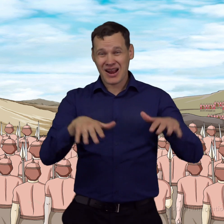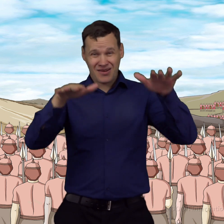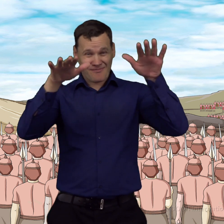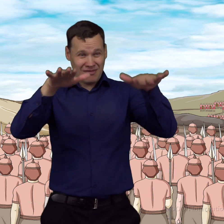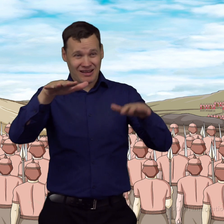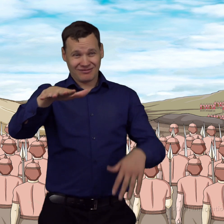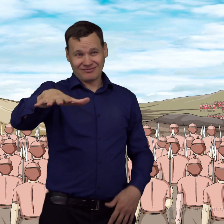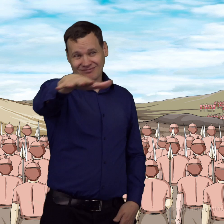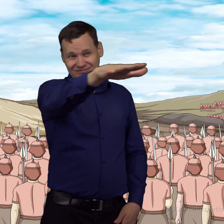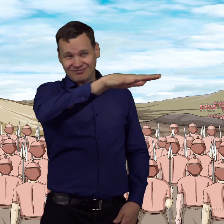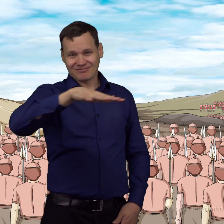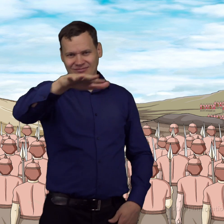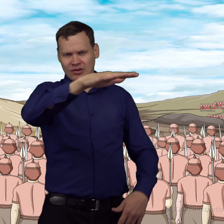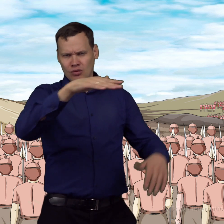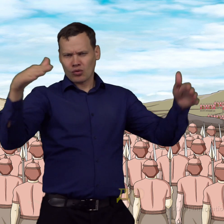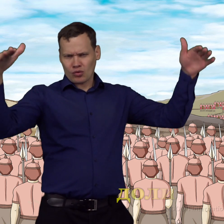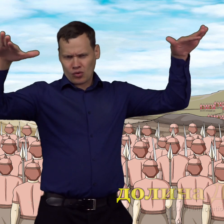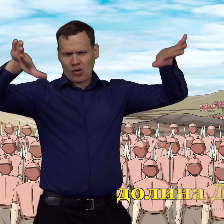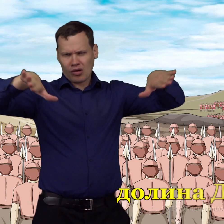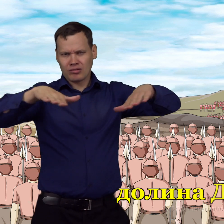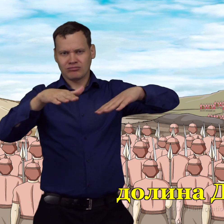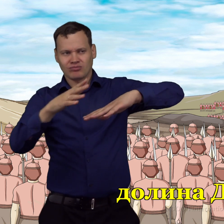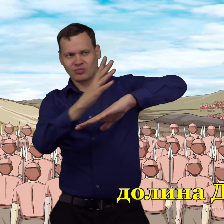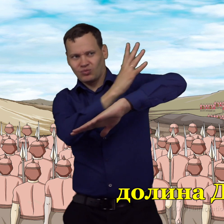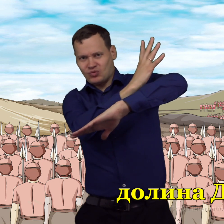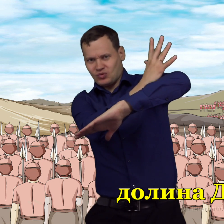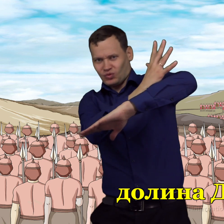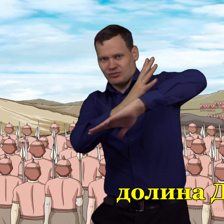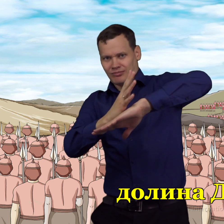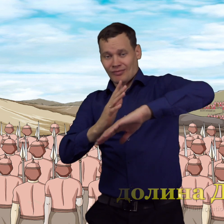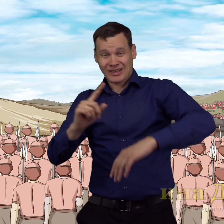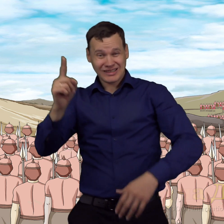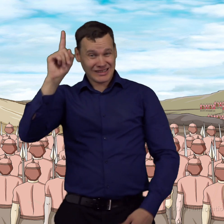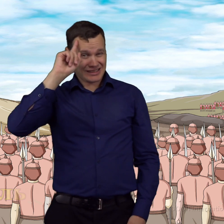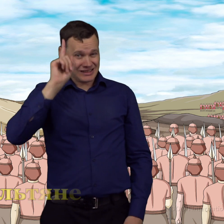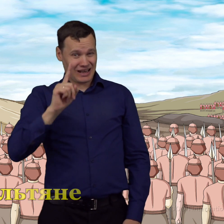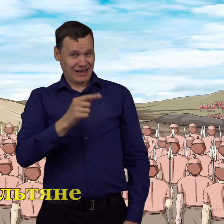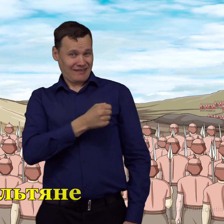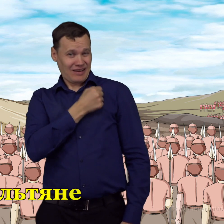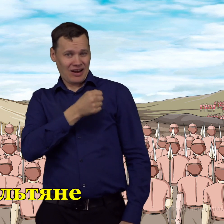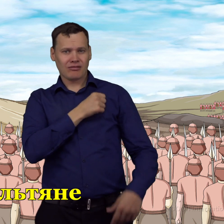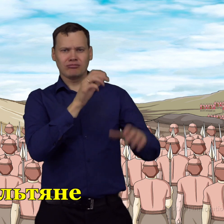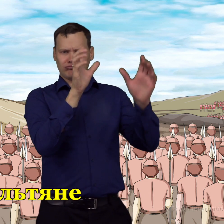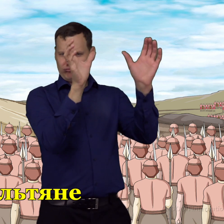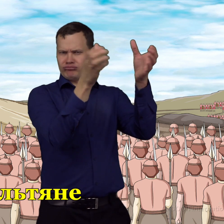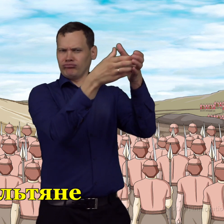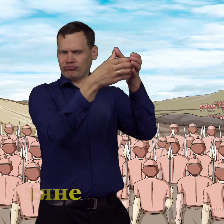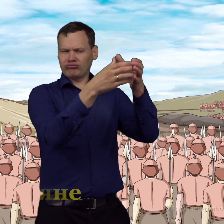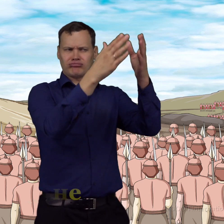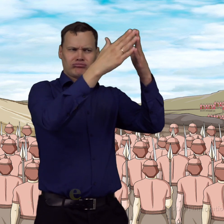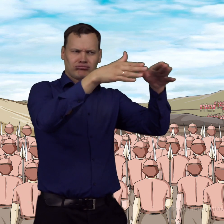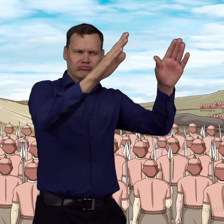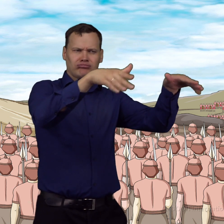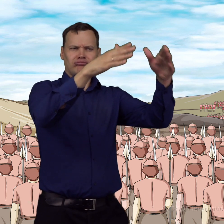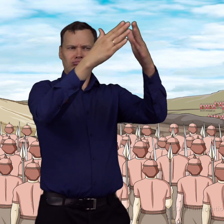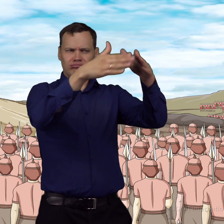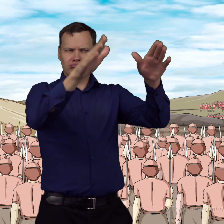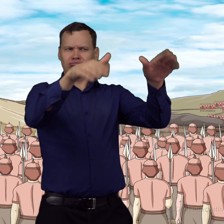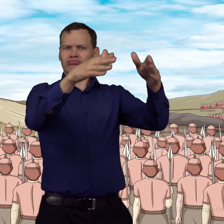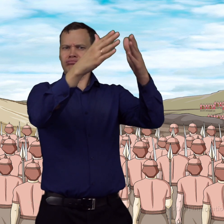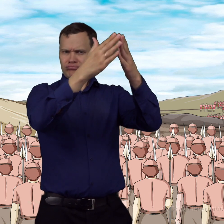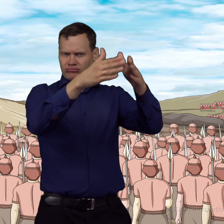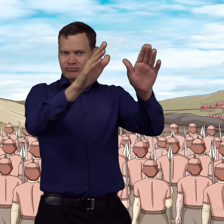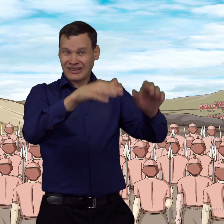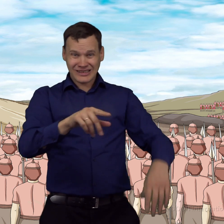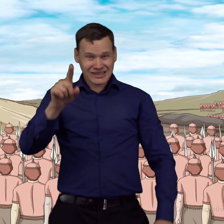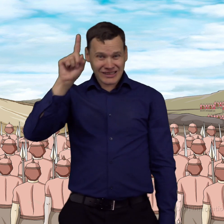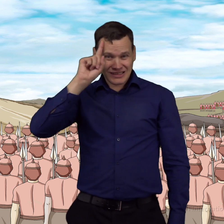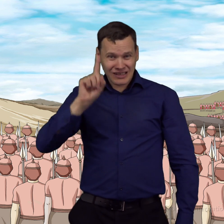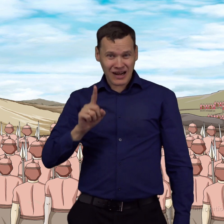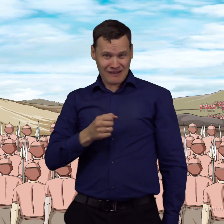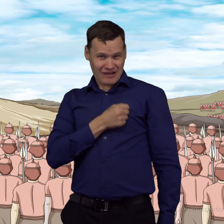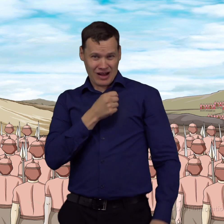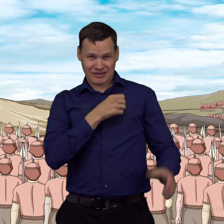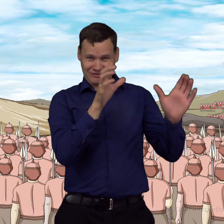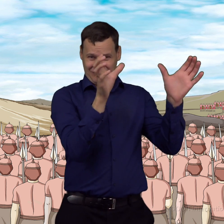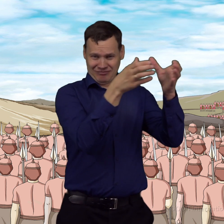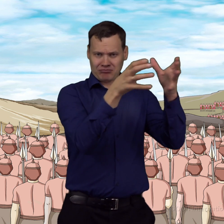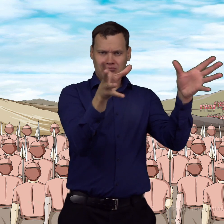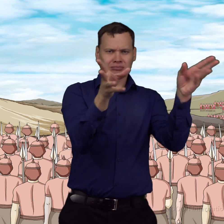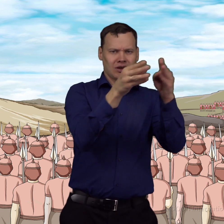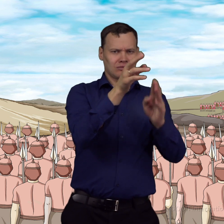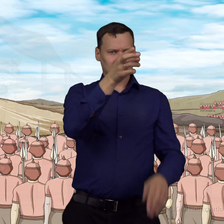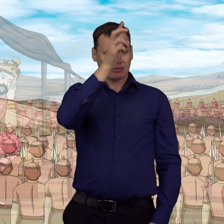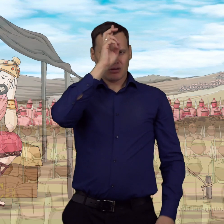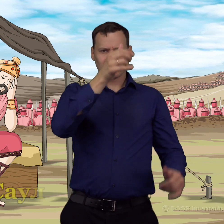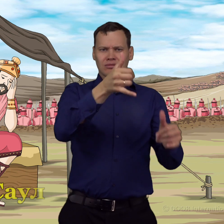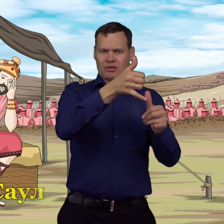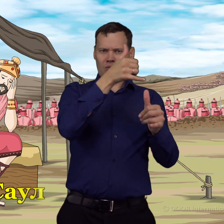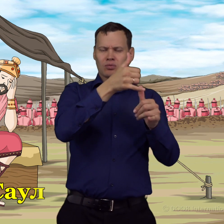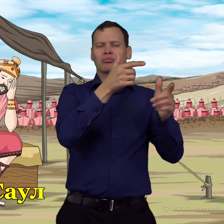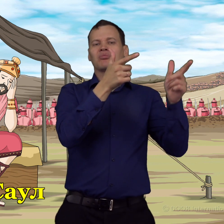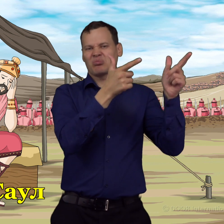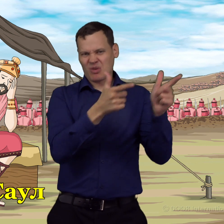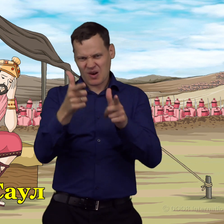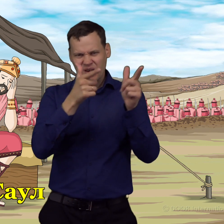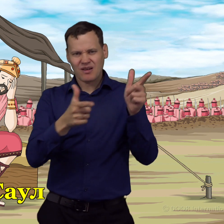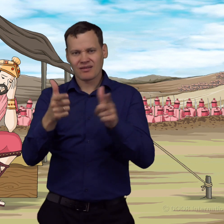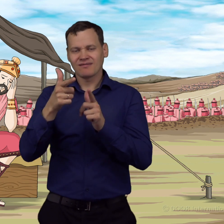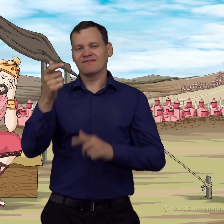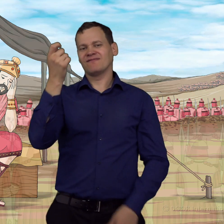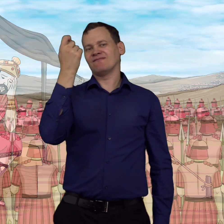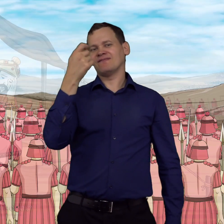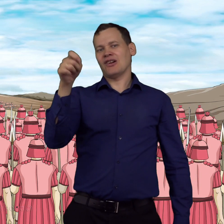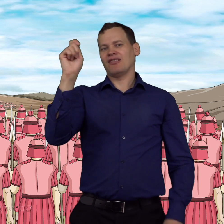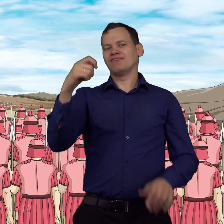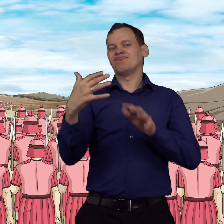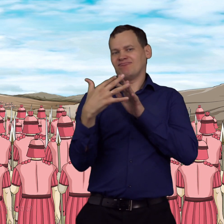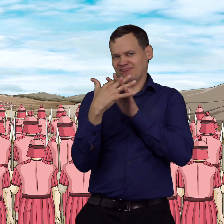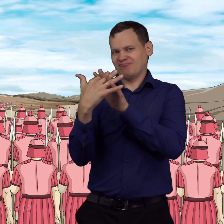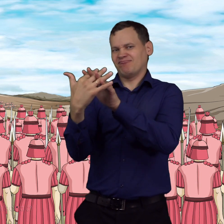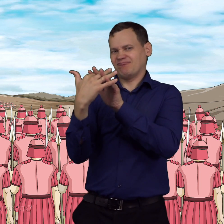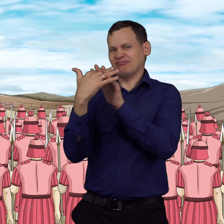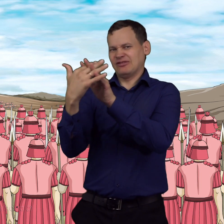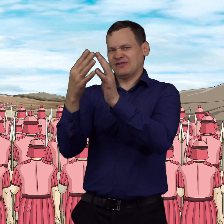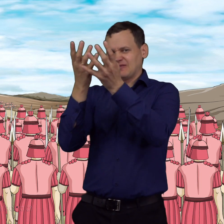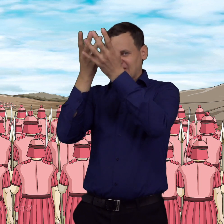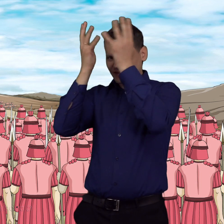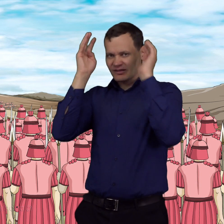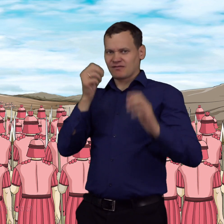Saul and the men of Israel assembled and camped in the Valley of Elah, arraying themselves for battle against the Philistines.